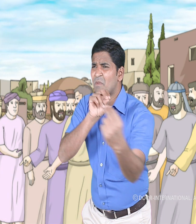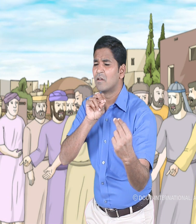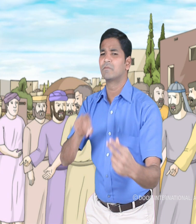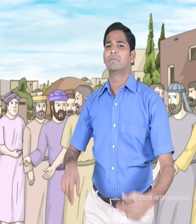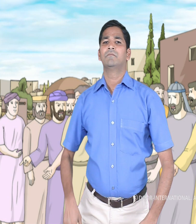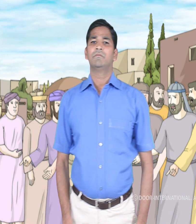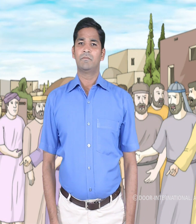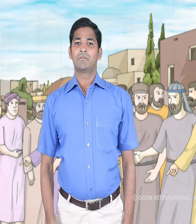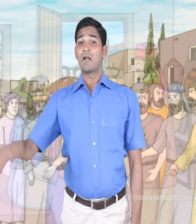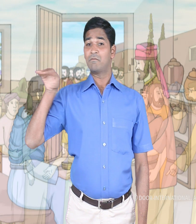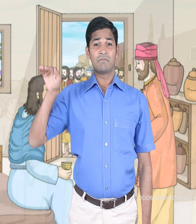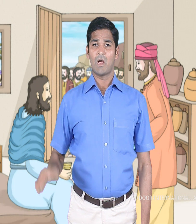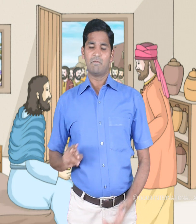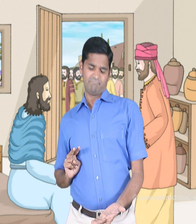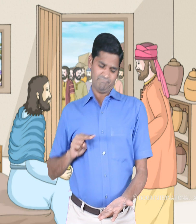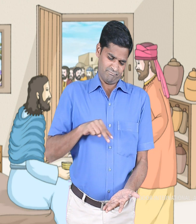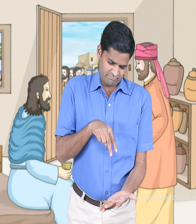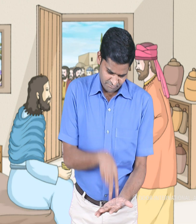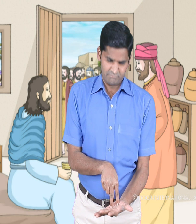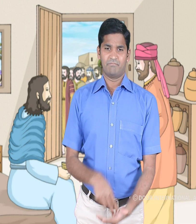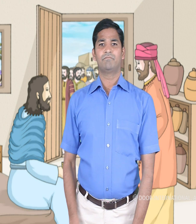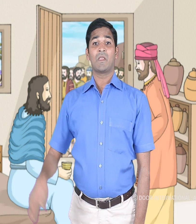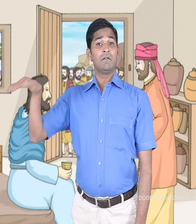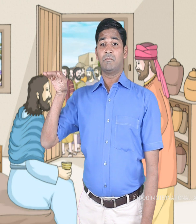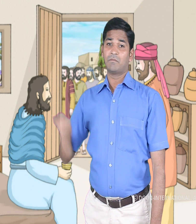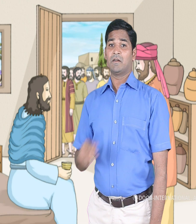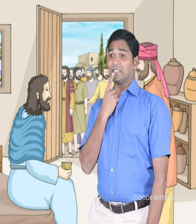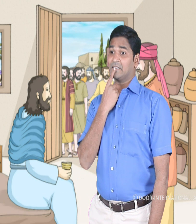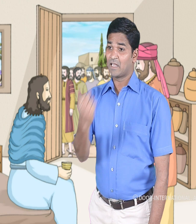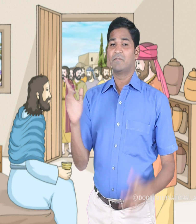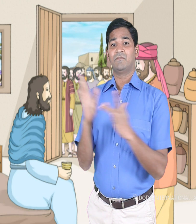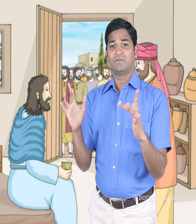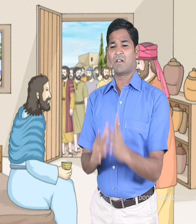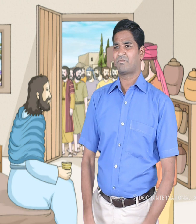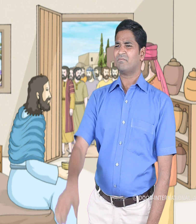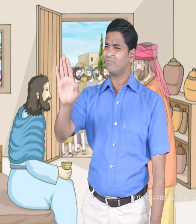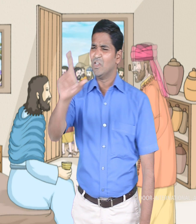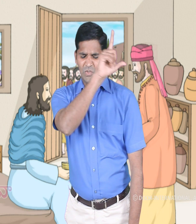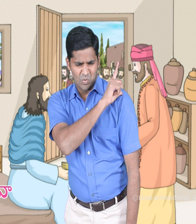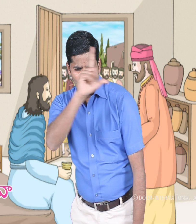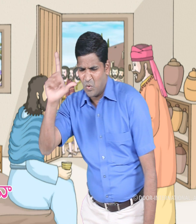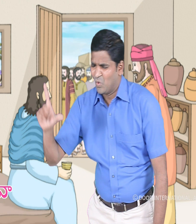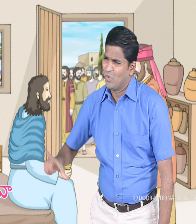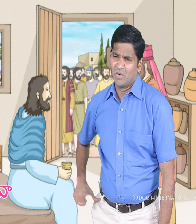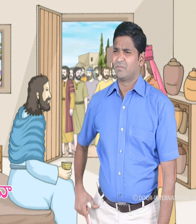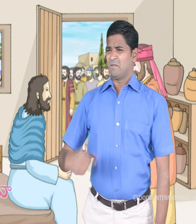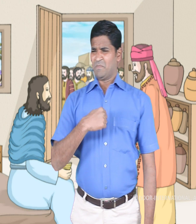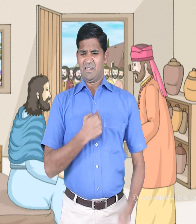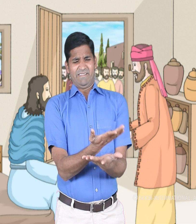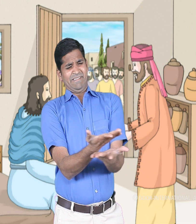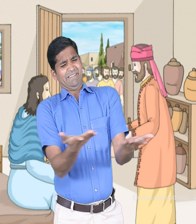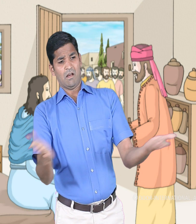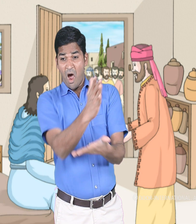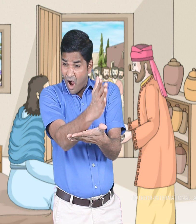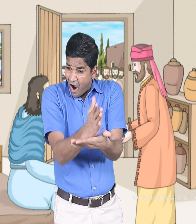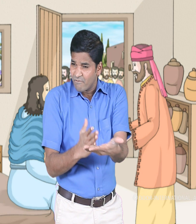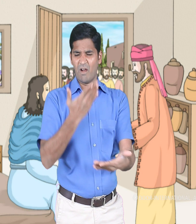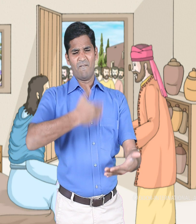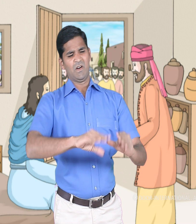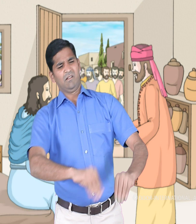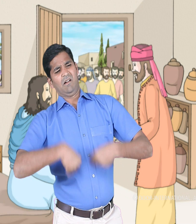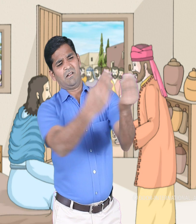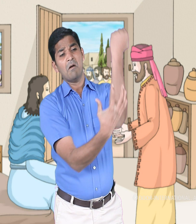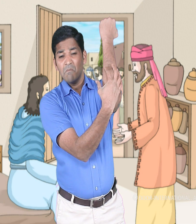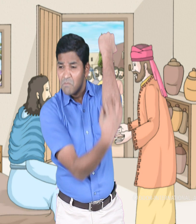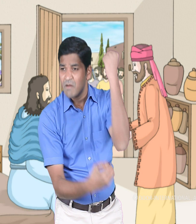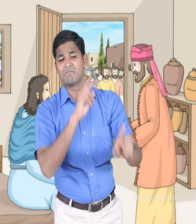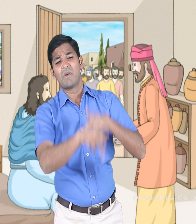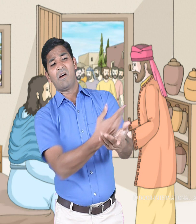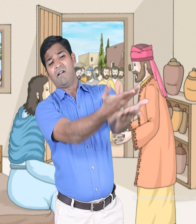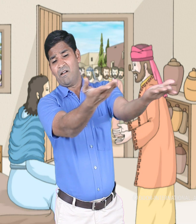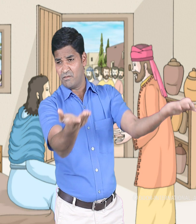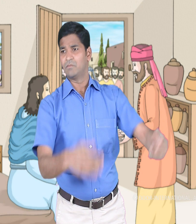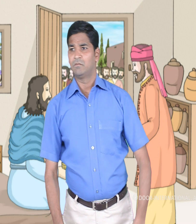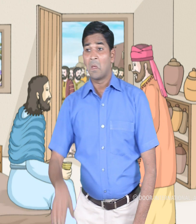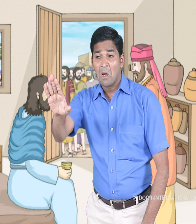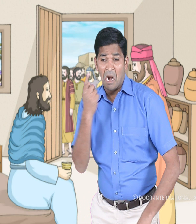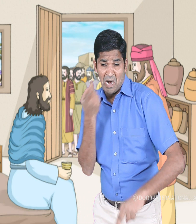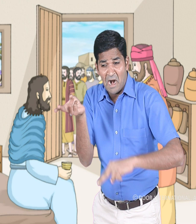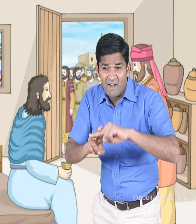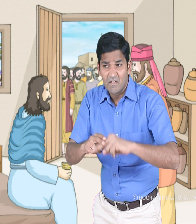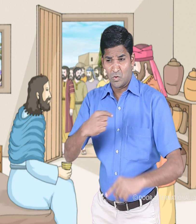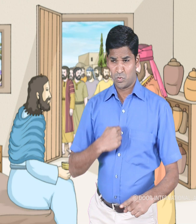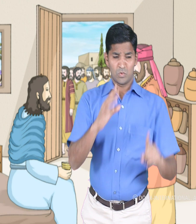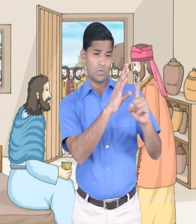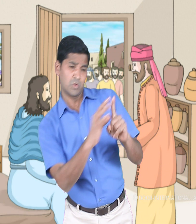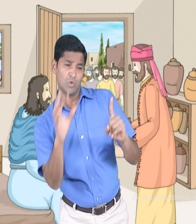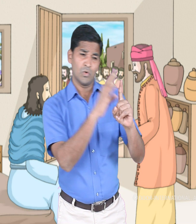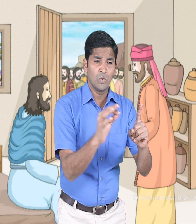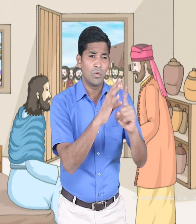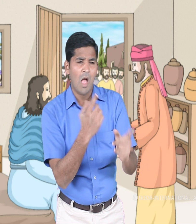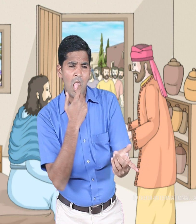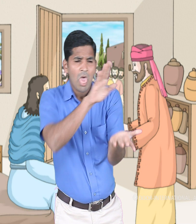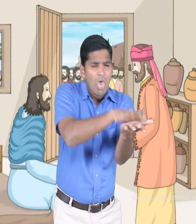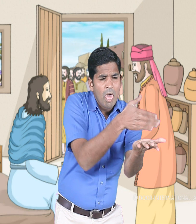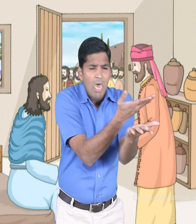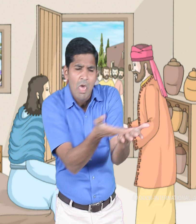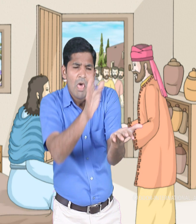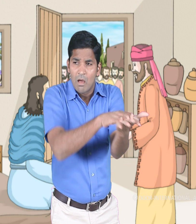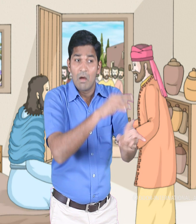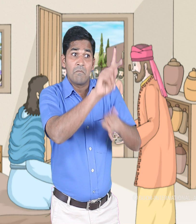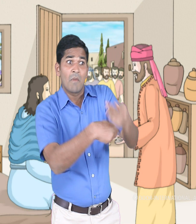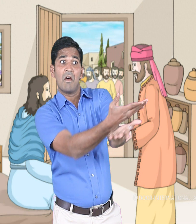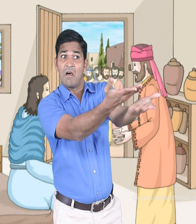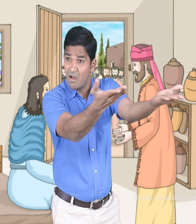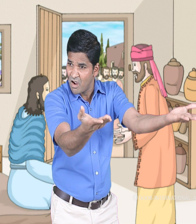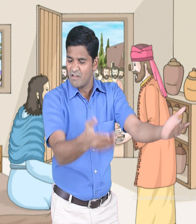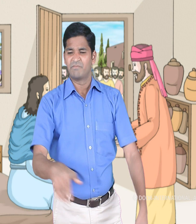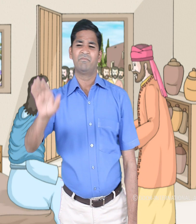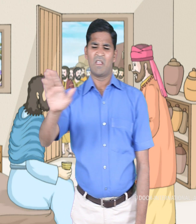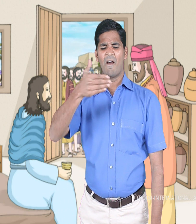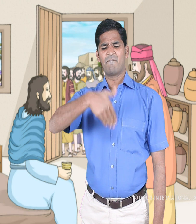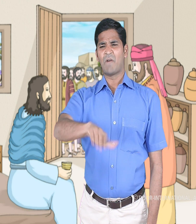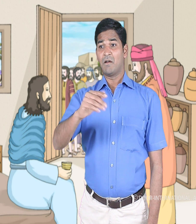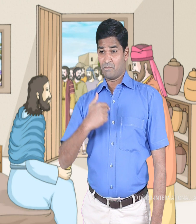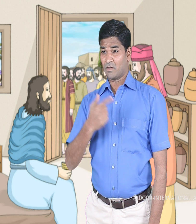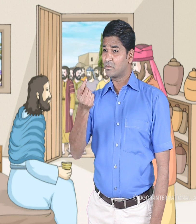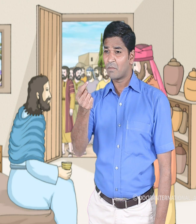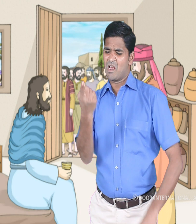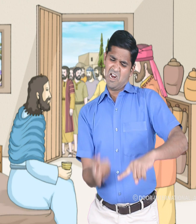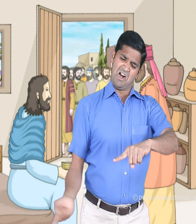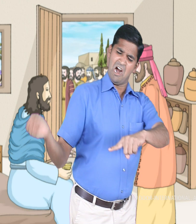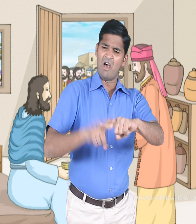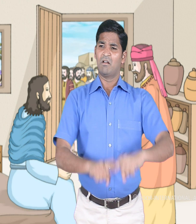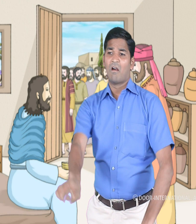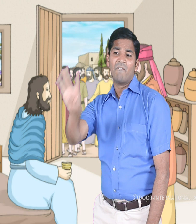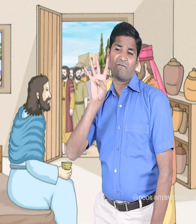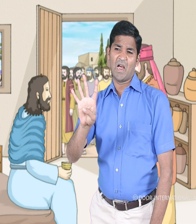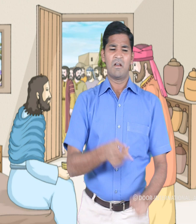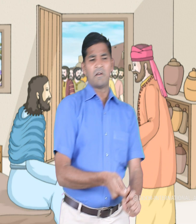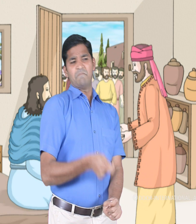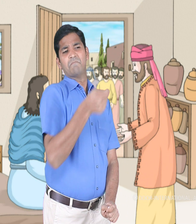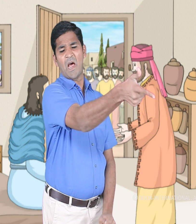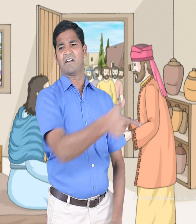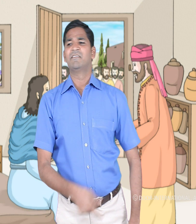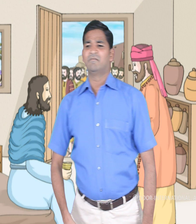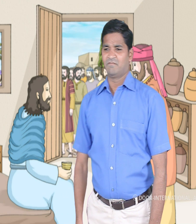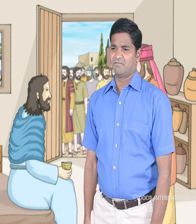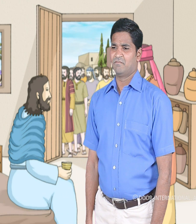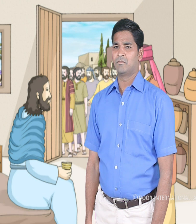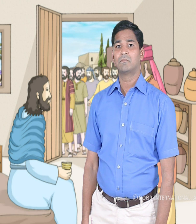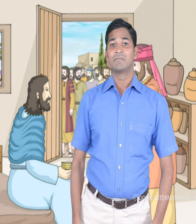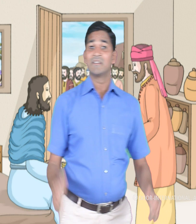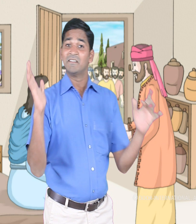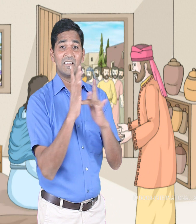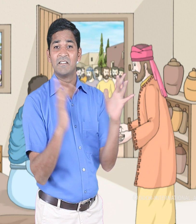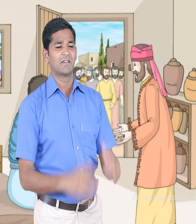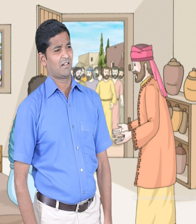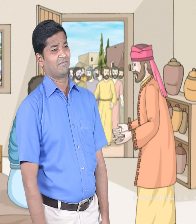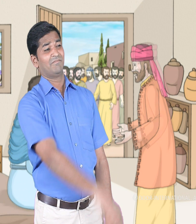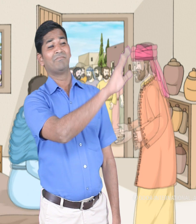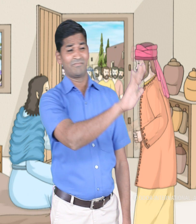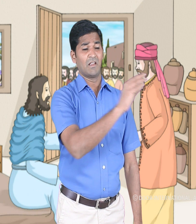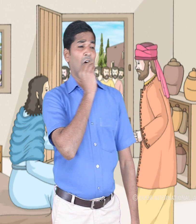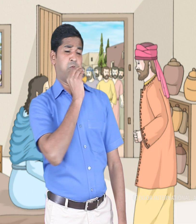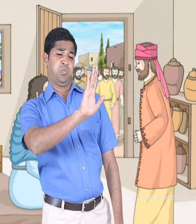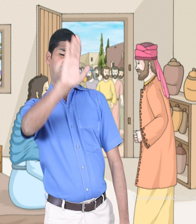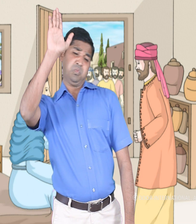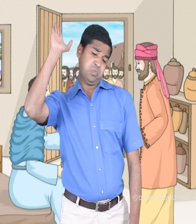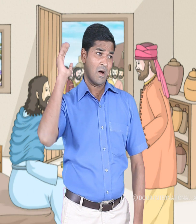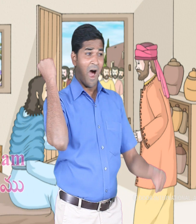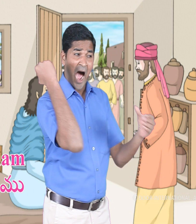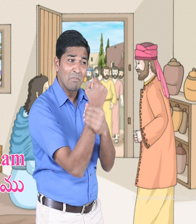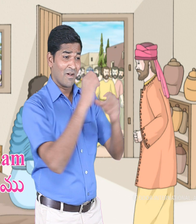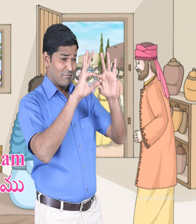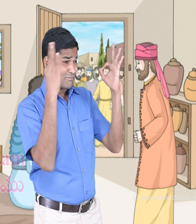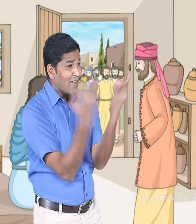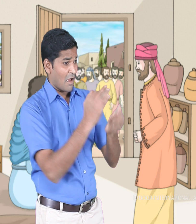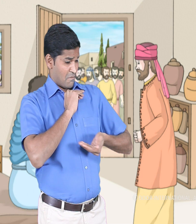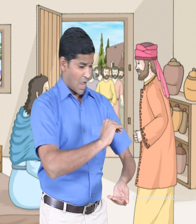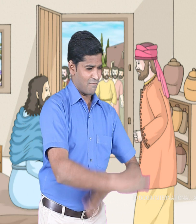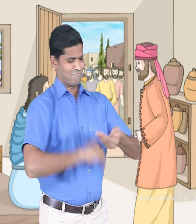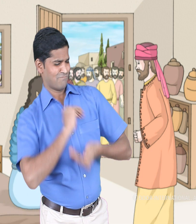But Zacchaeus stood up and said to the Lord, “Look, Lord, half of my possessions I give to the poor, and if I have cheated anyone, I will repay it fourfold.”